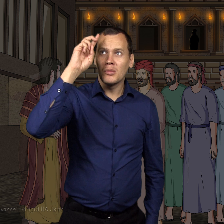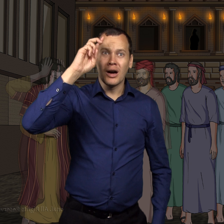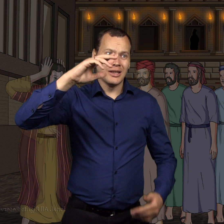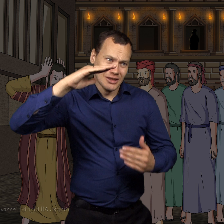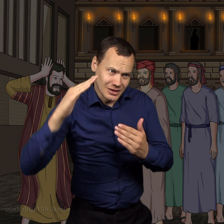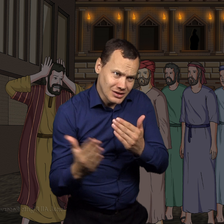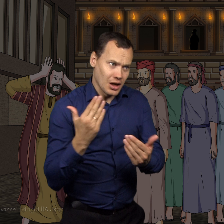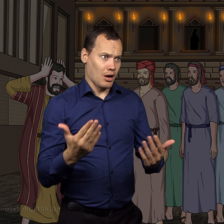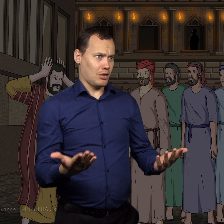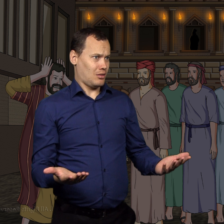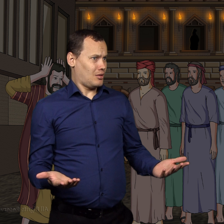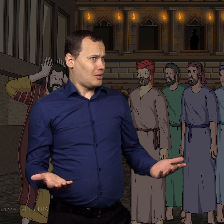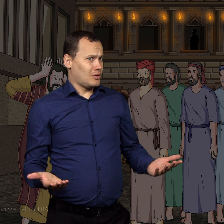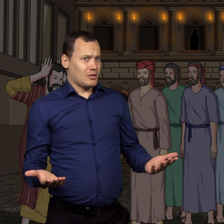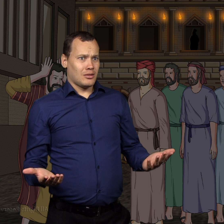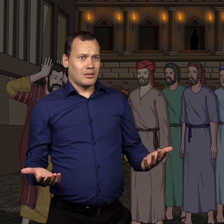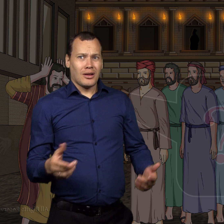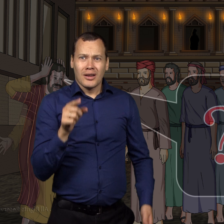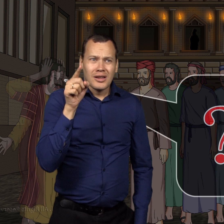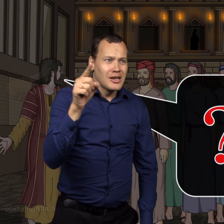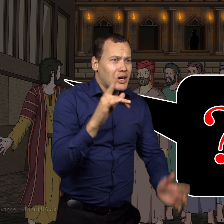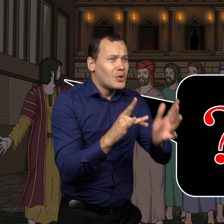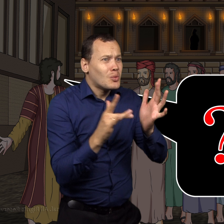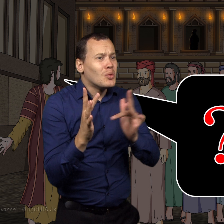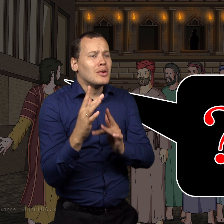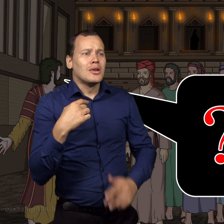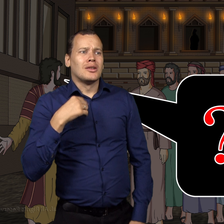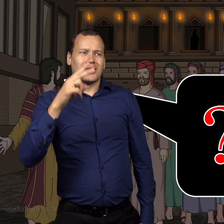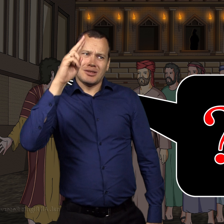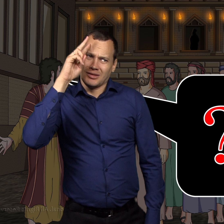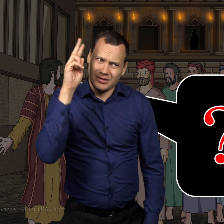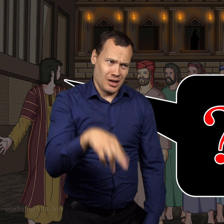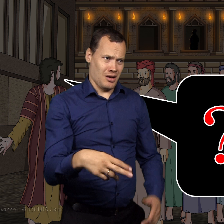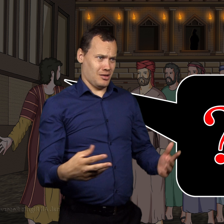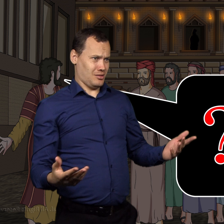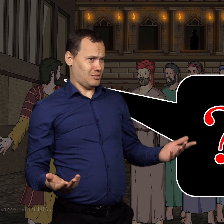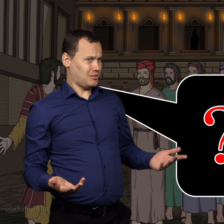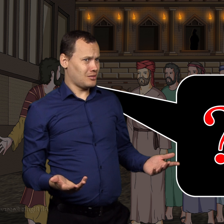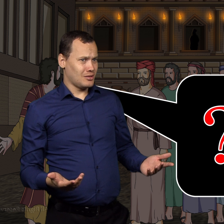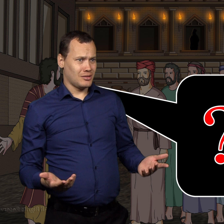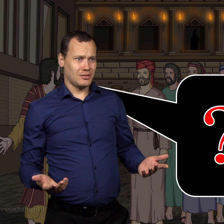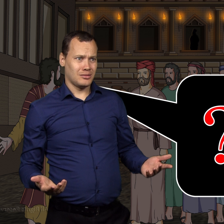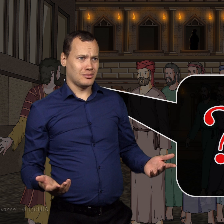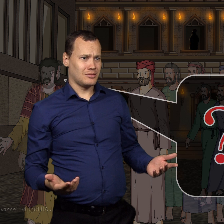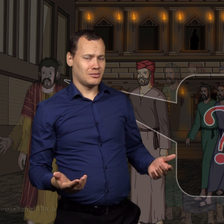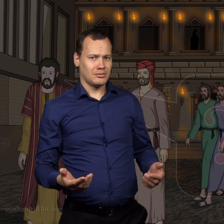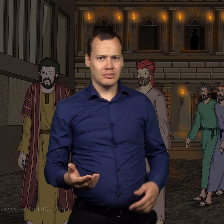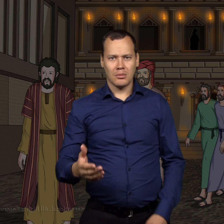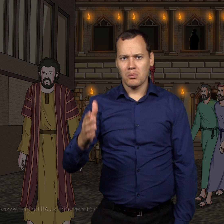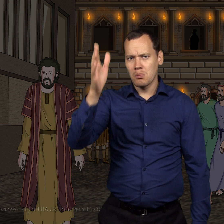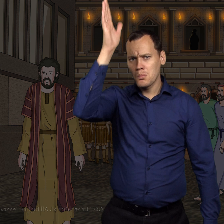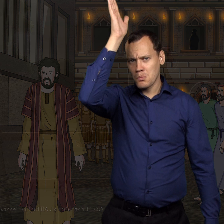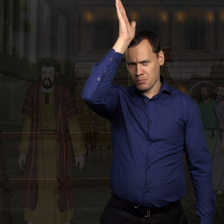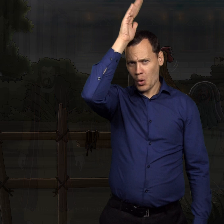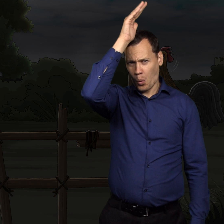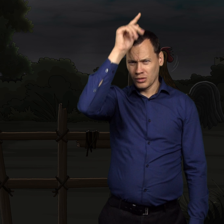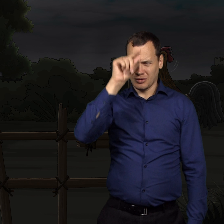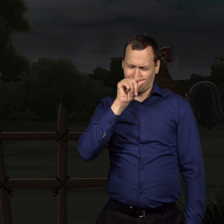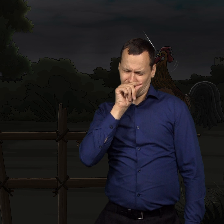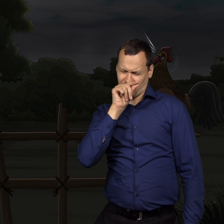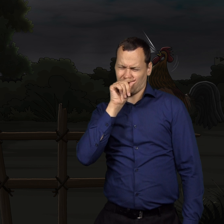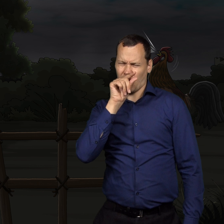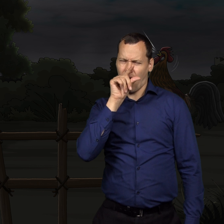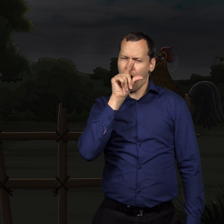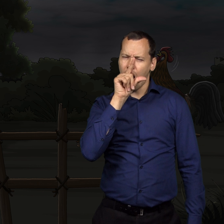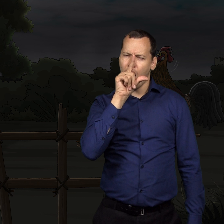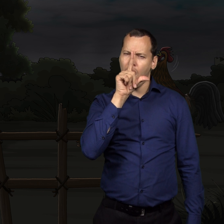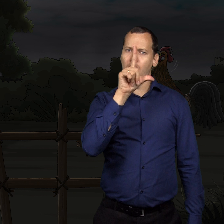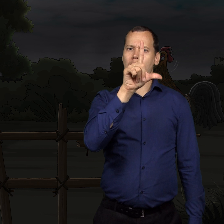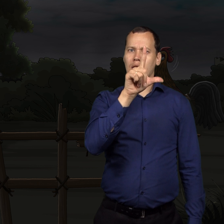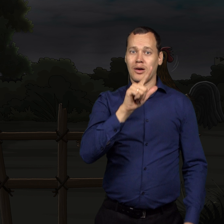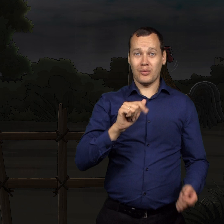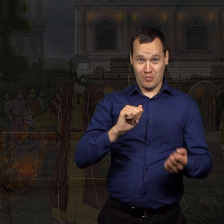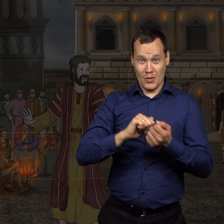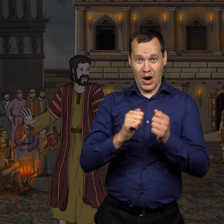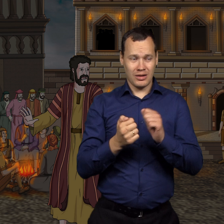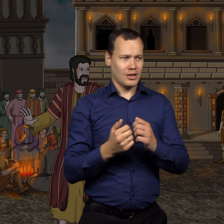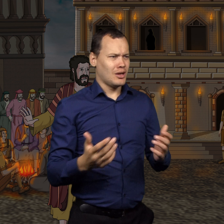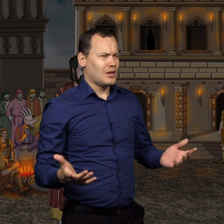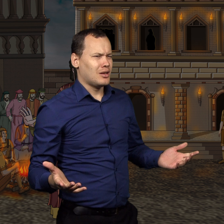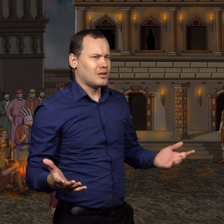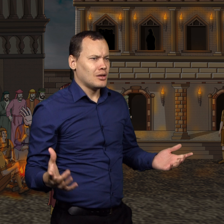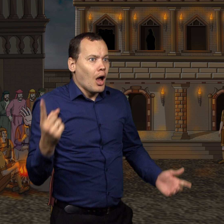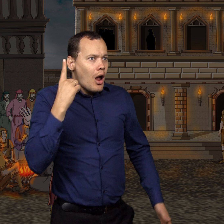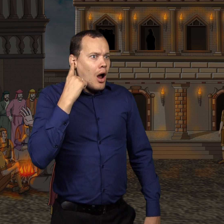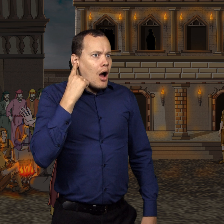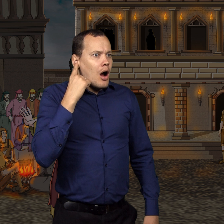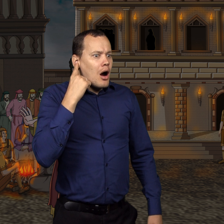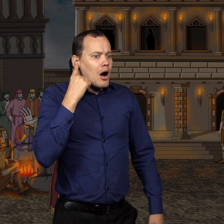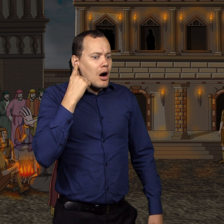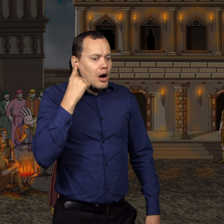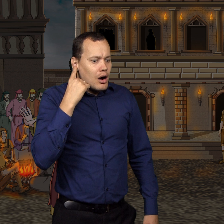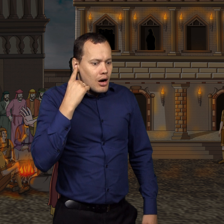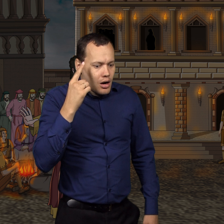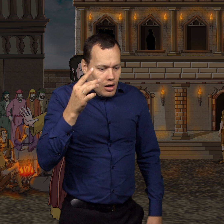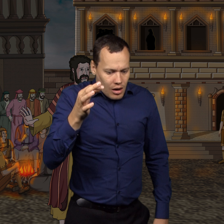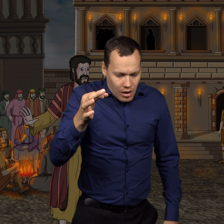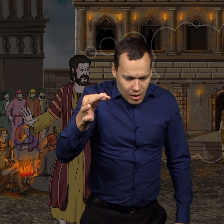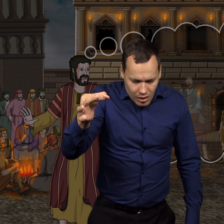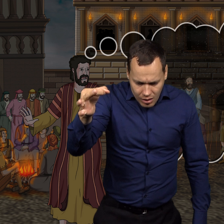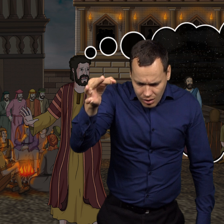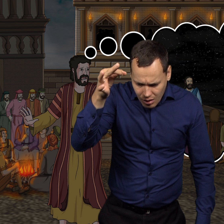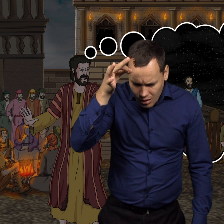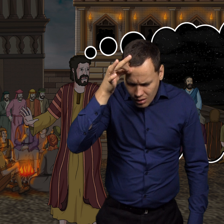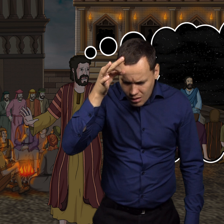At that he began to curse and swear to them, “I do not know the man!” And immediately a rooster crowed.